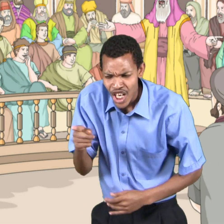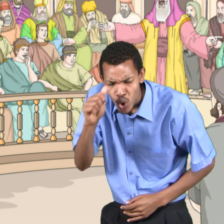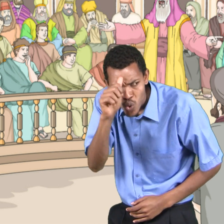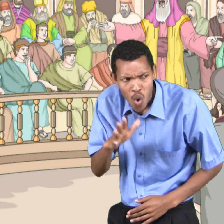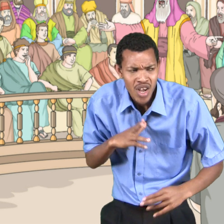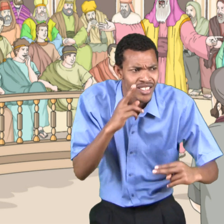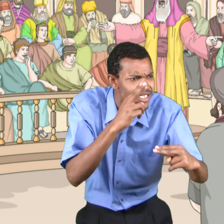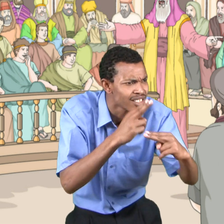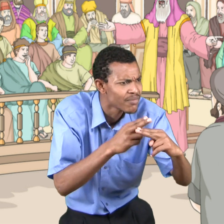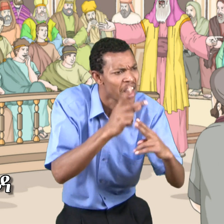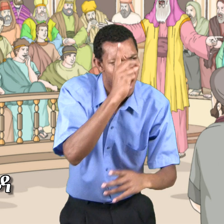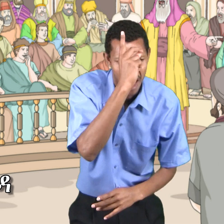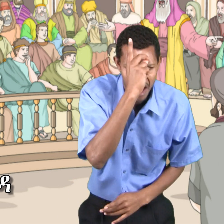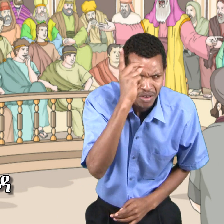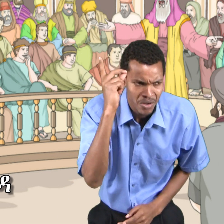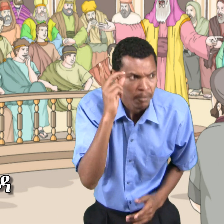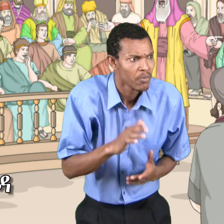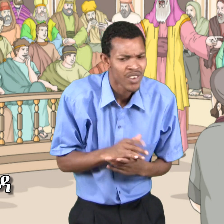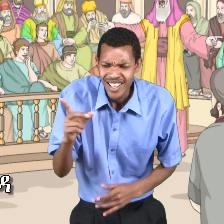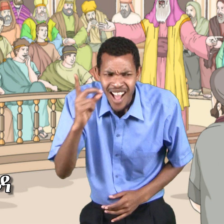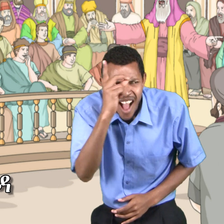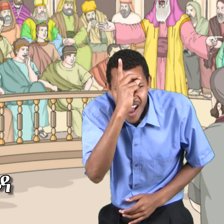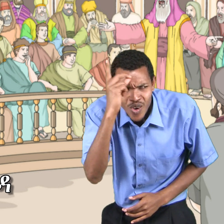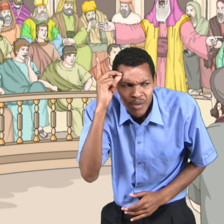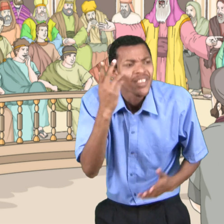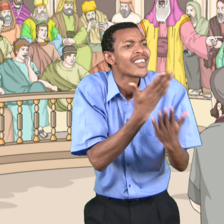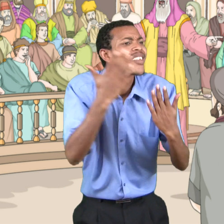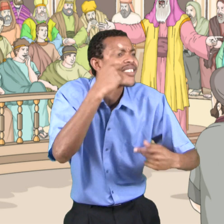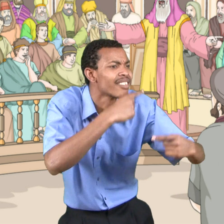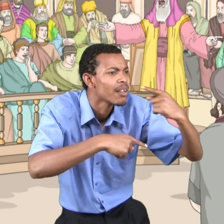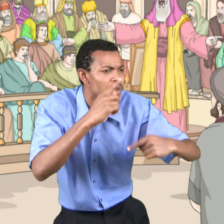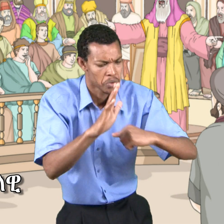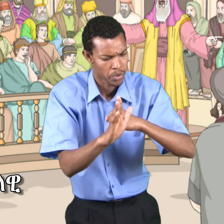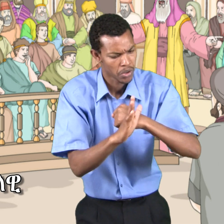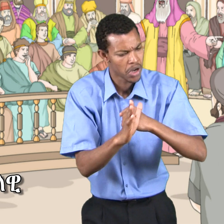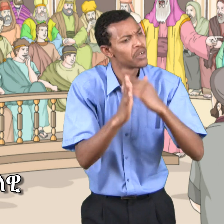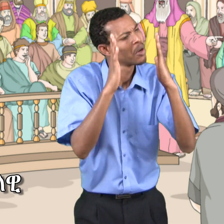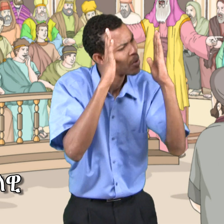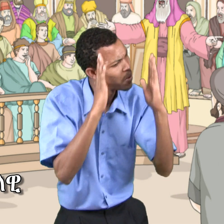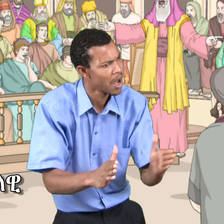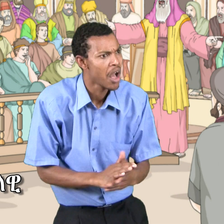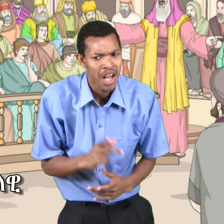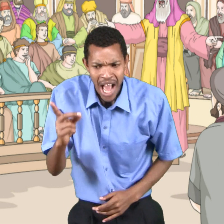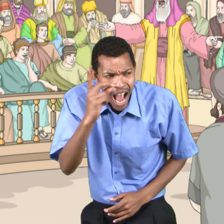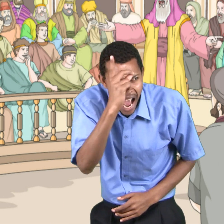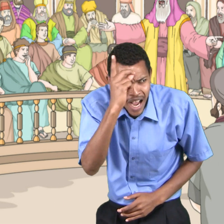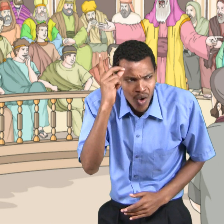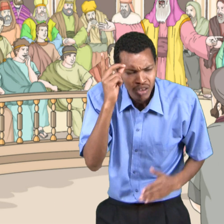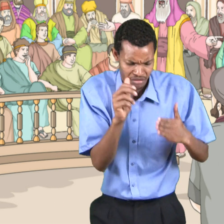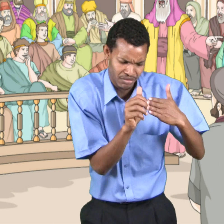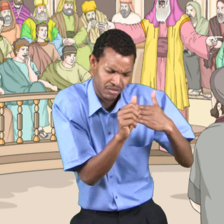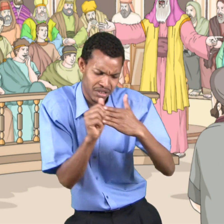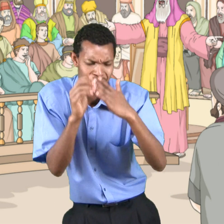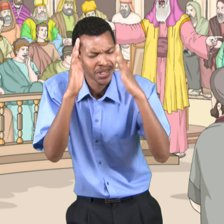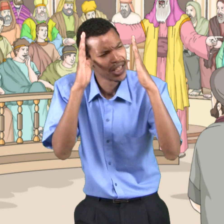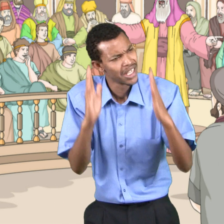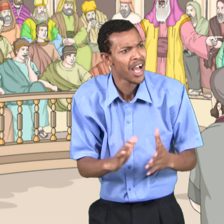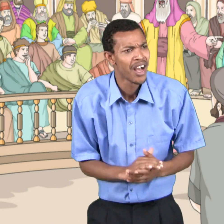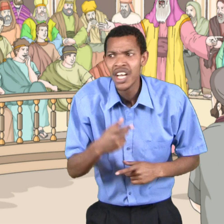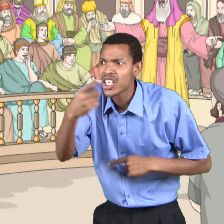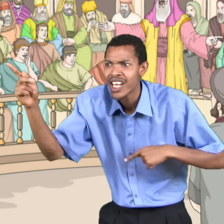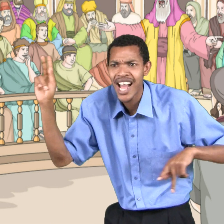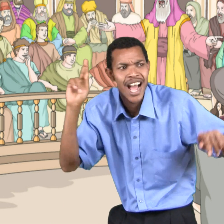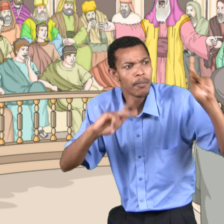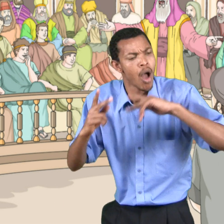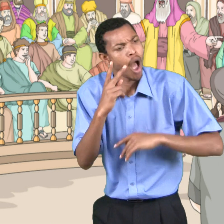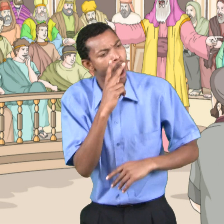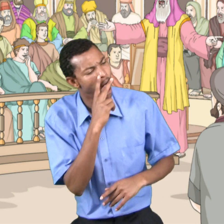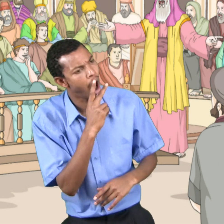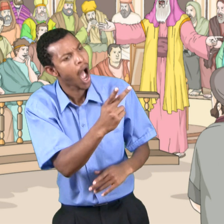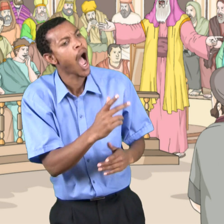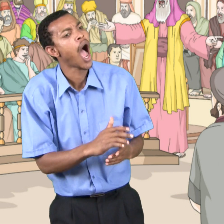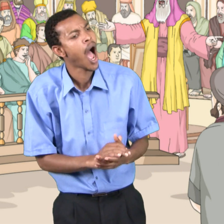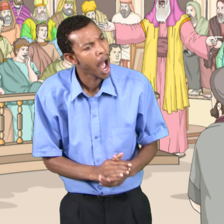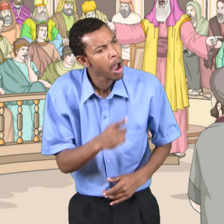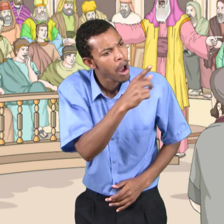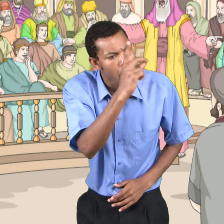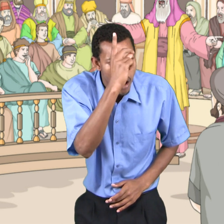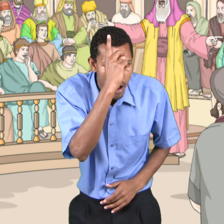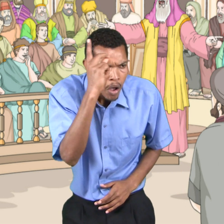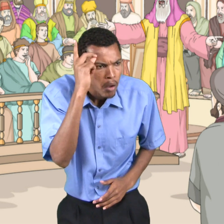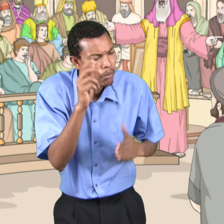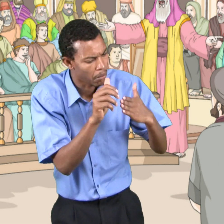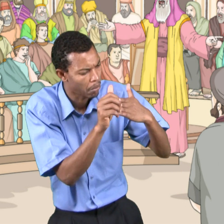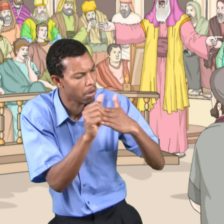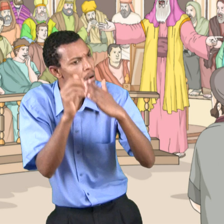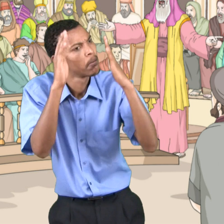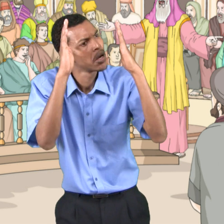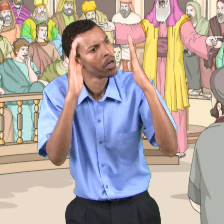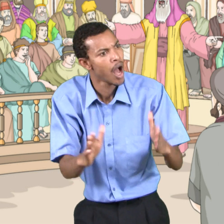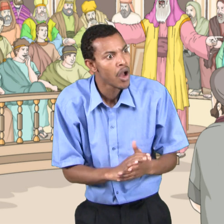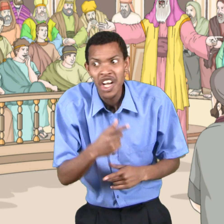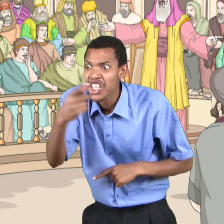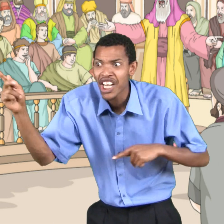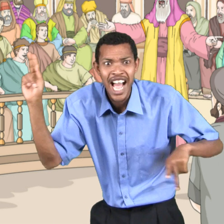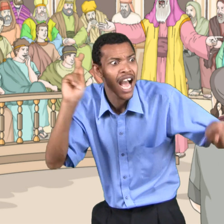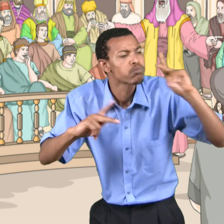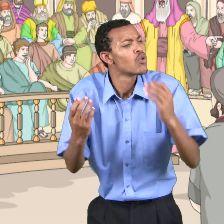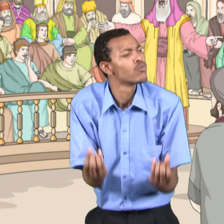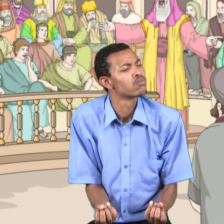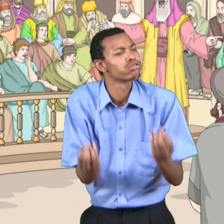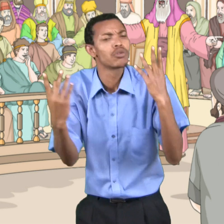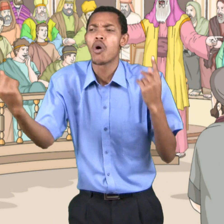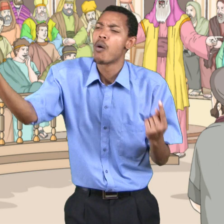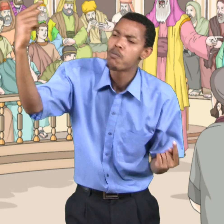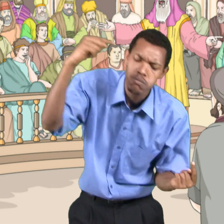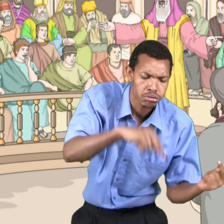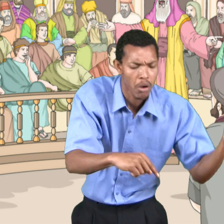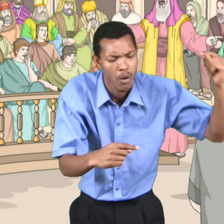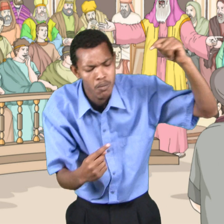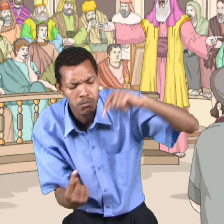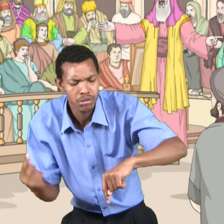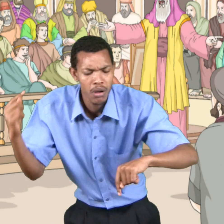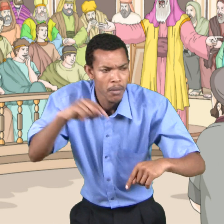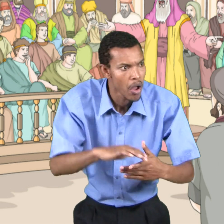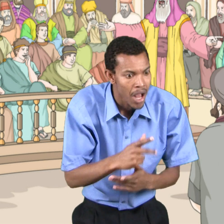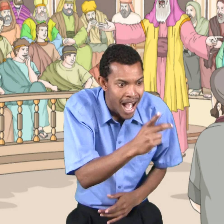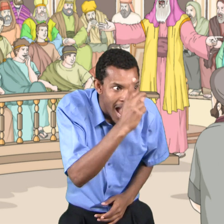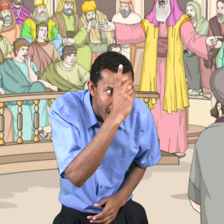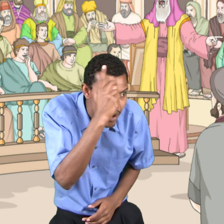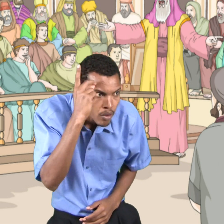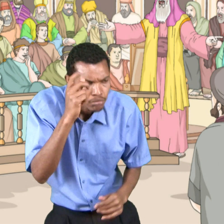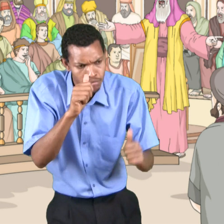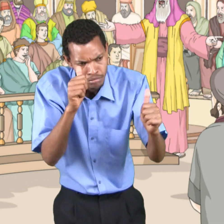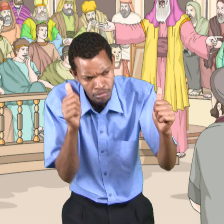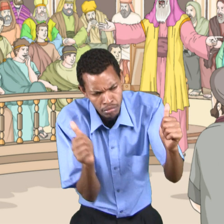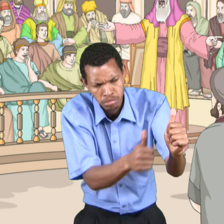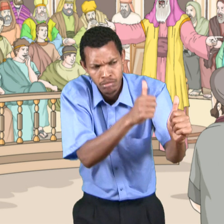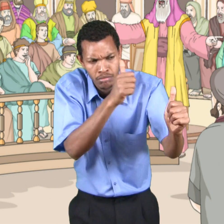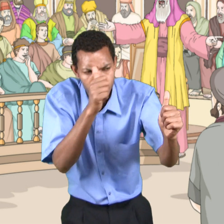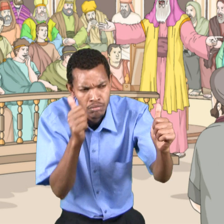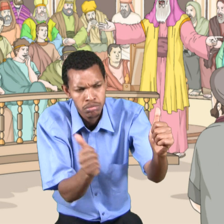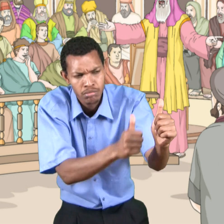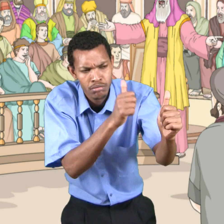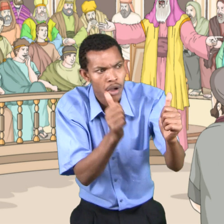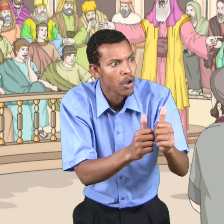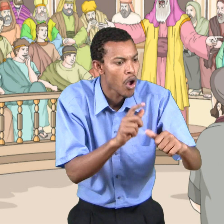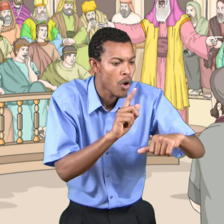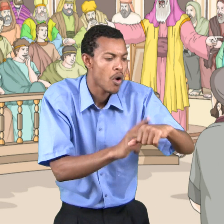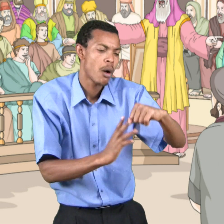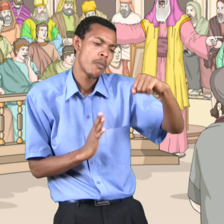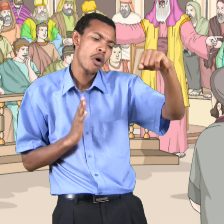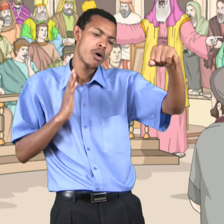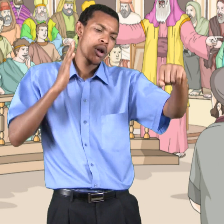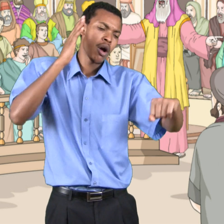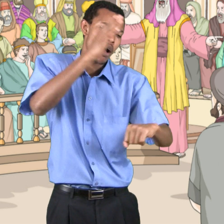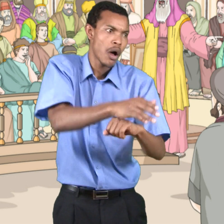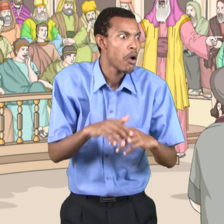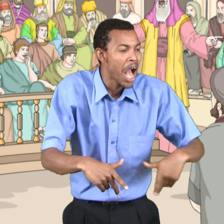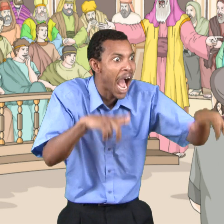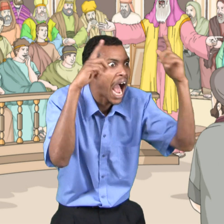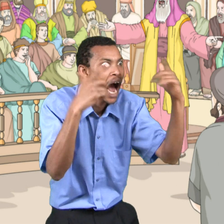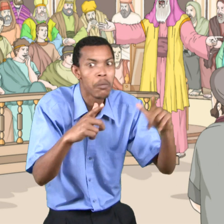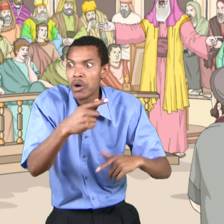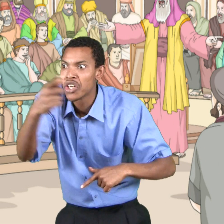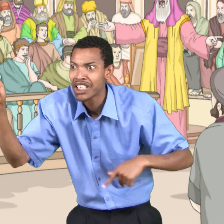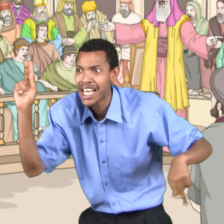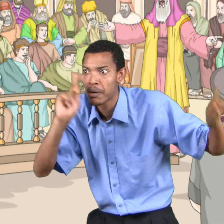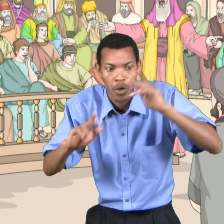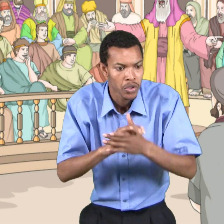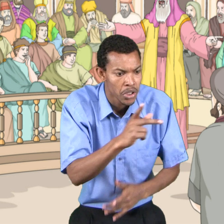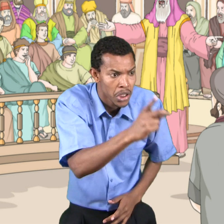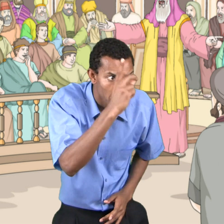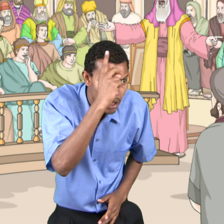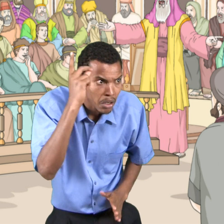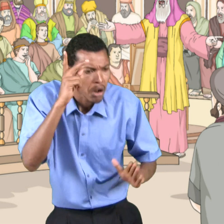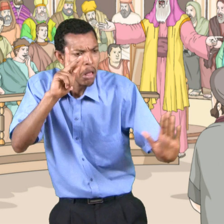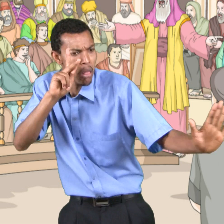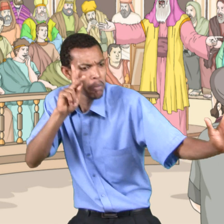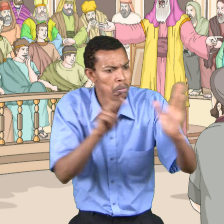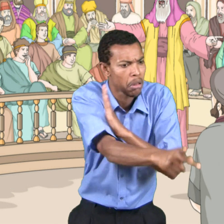After him, Judas the Galilean appeared in the days of the census and drew away people after him.